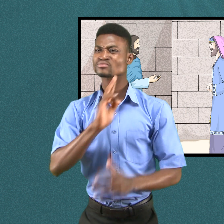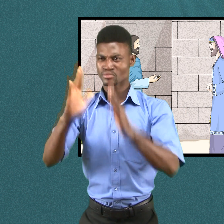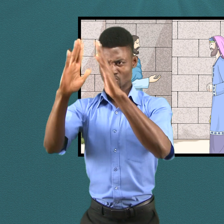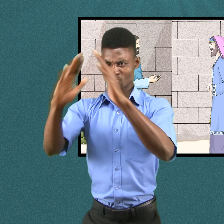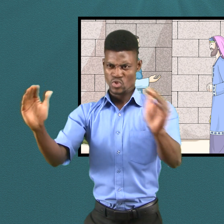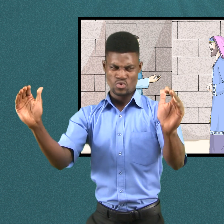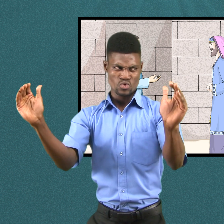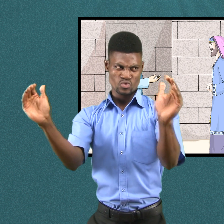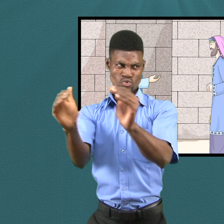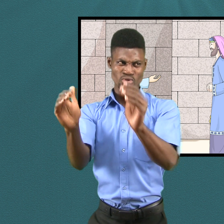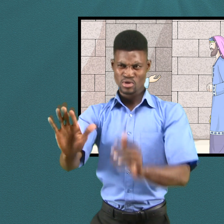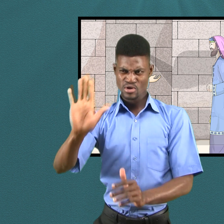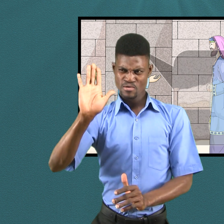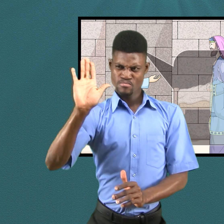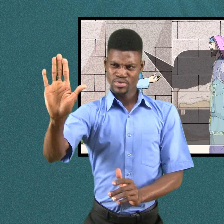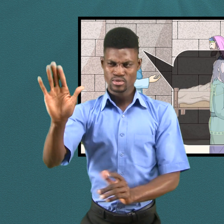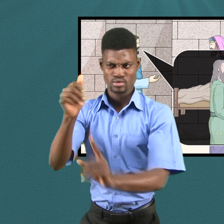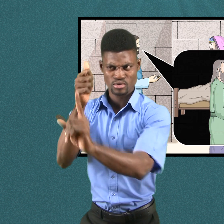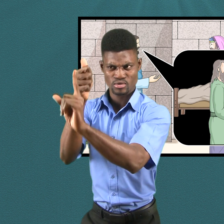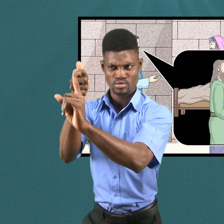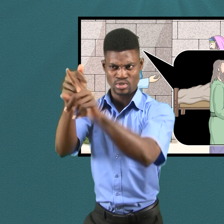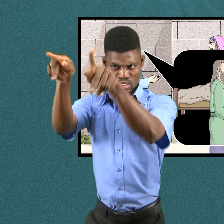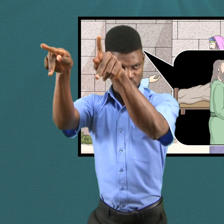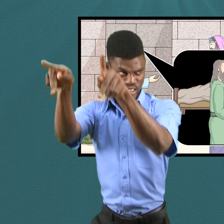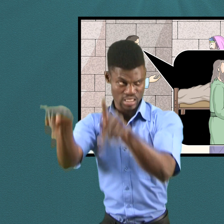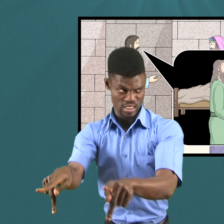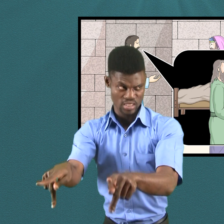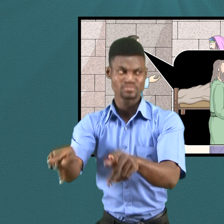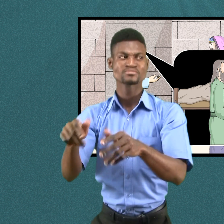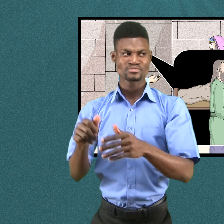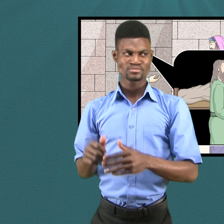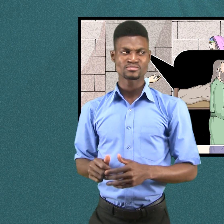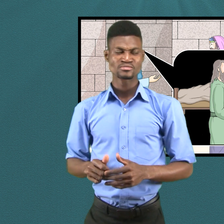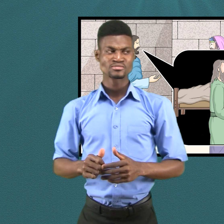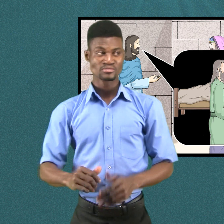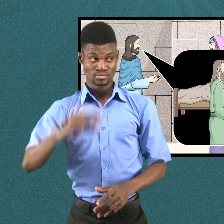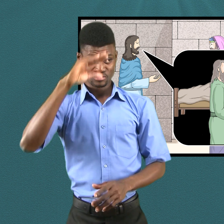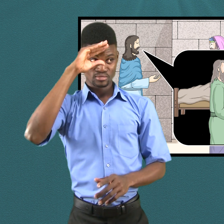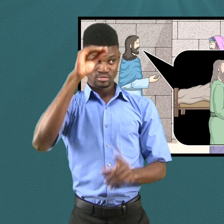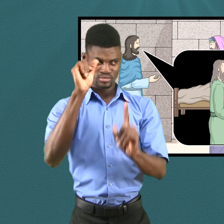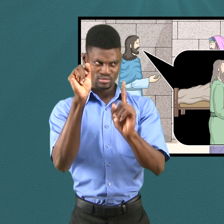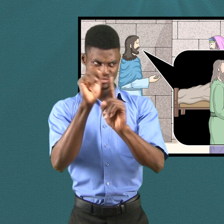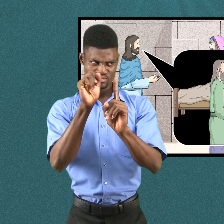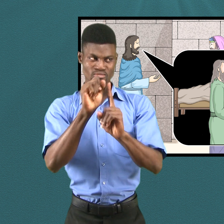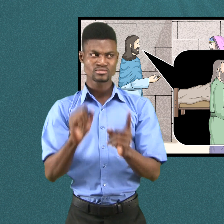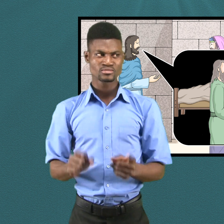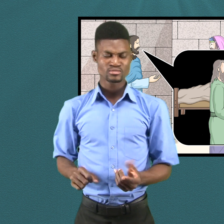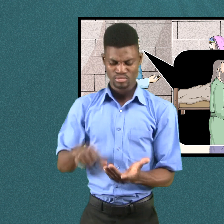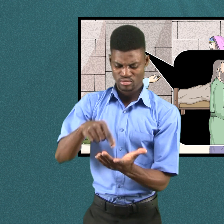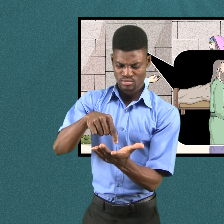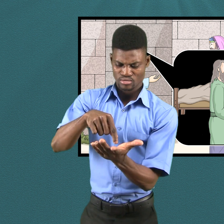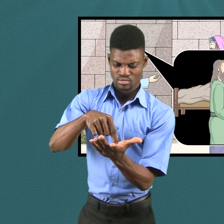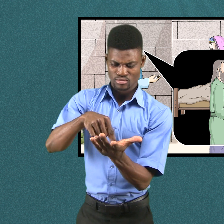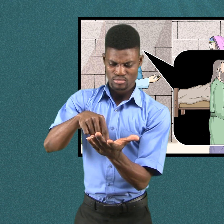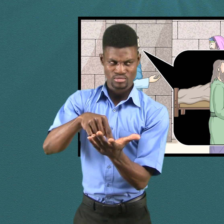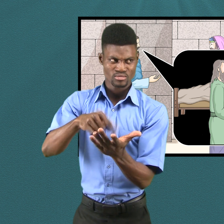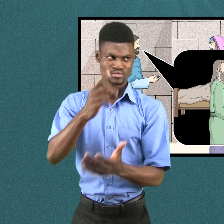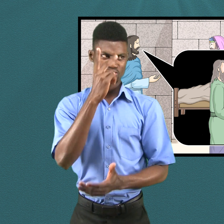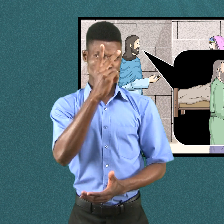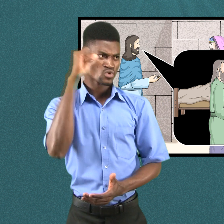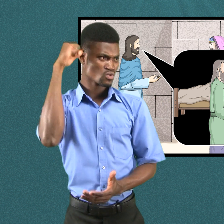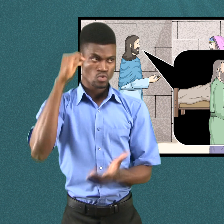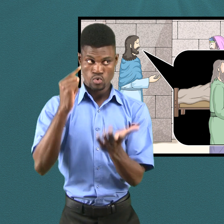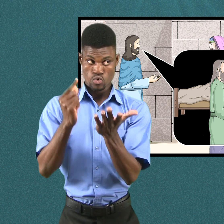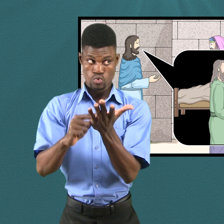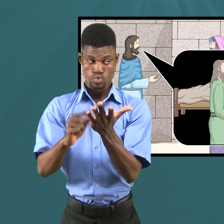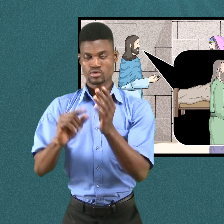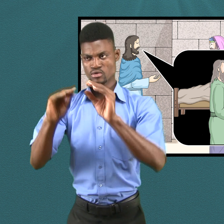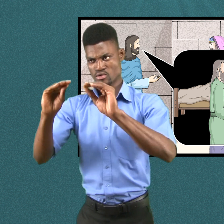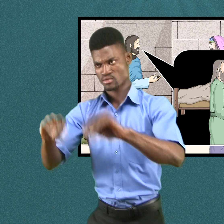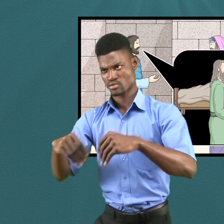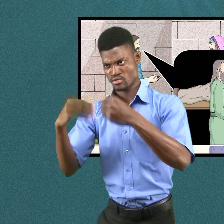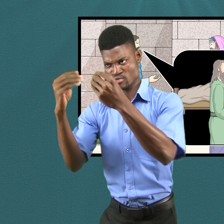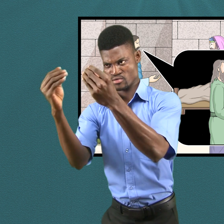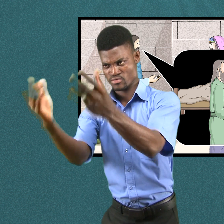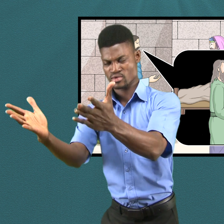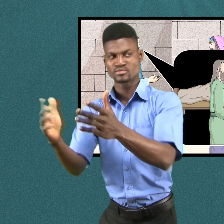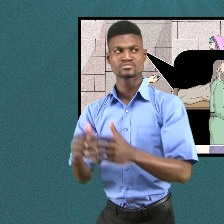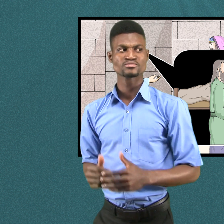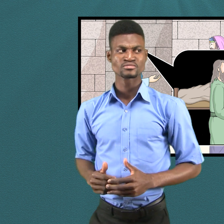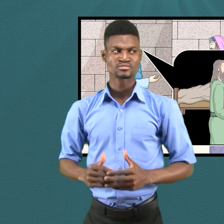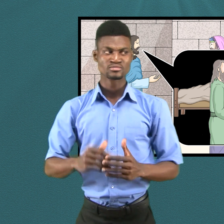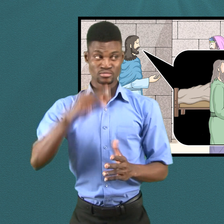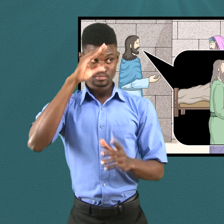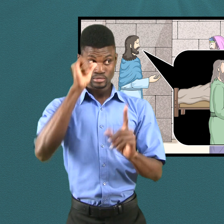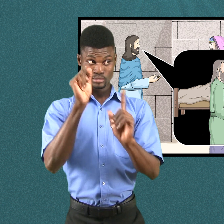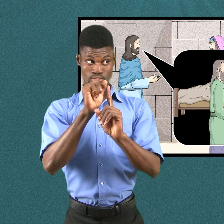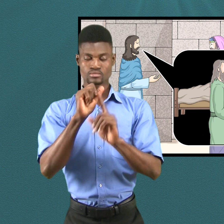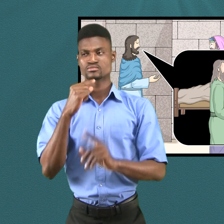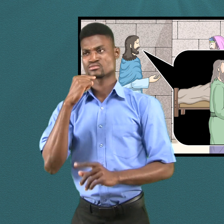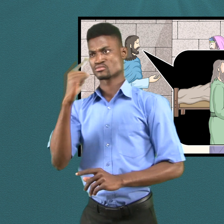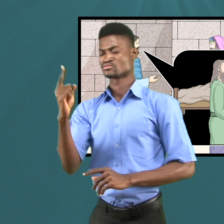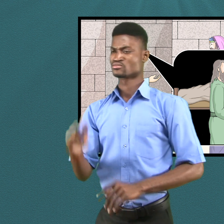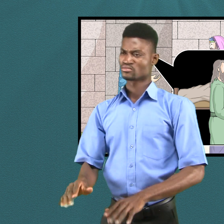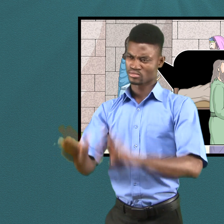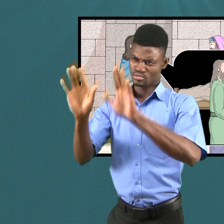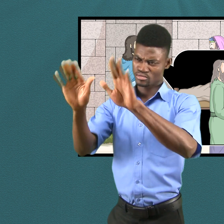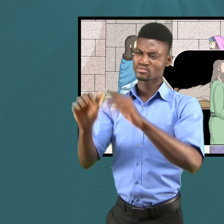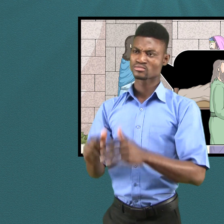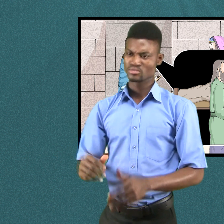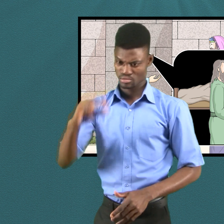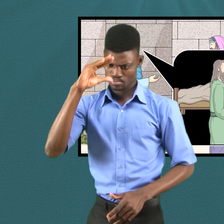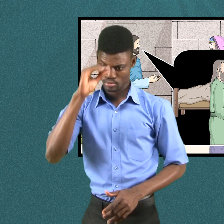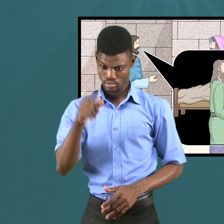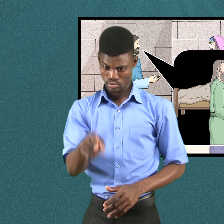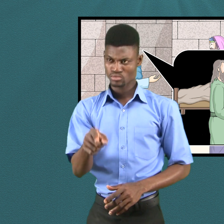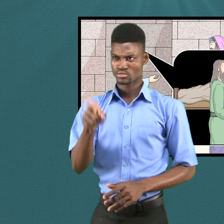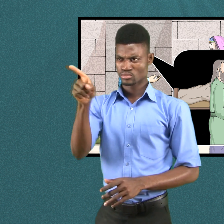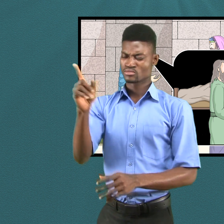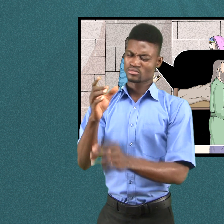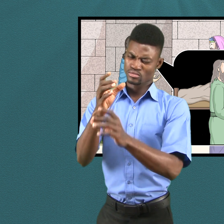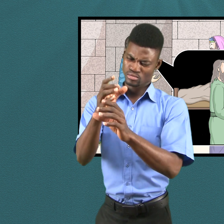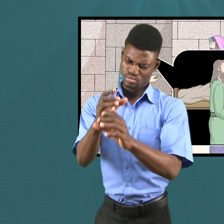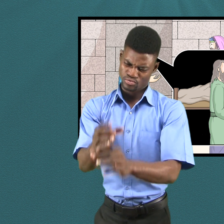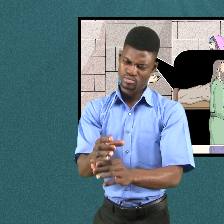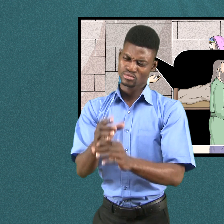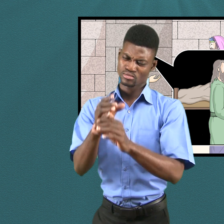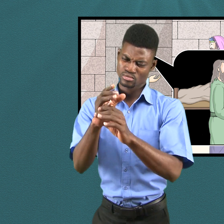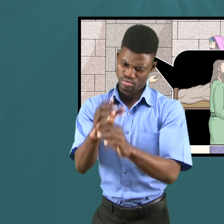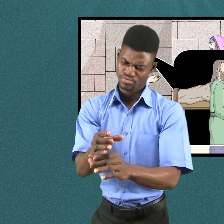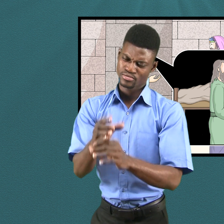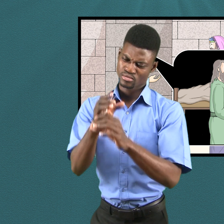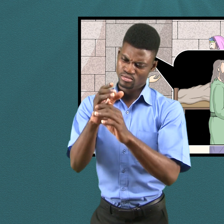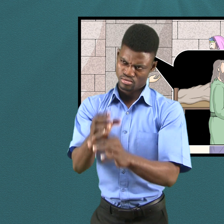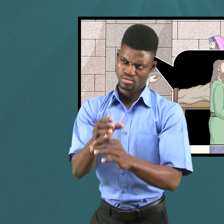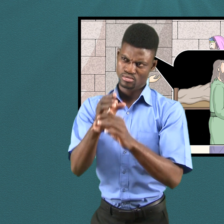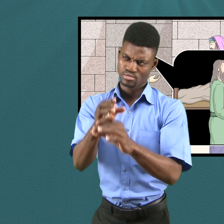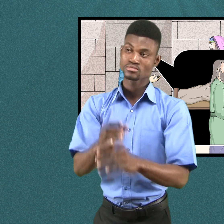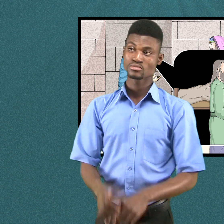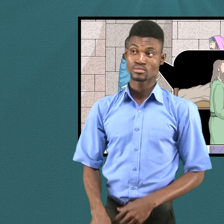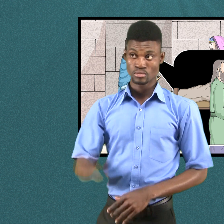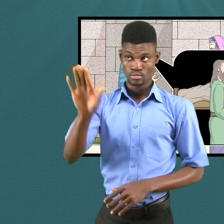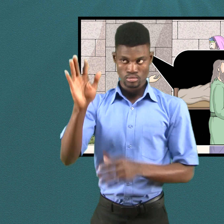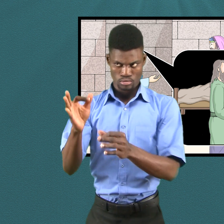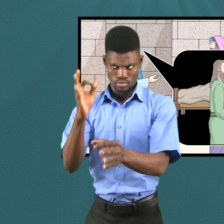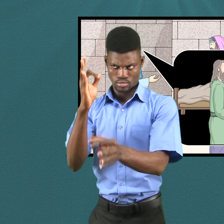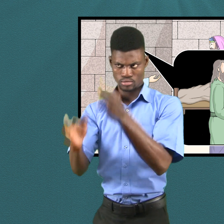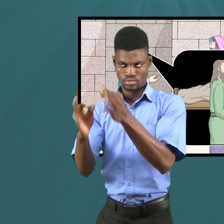The next day he took out two denarii and gave them to the innkeeper.